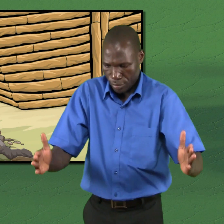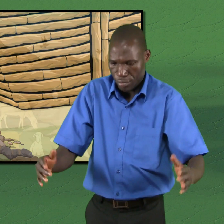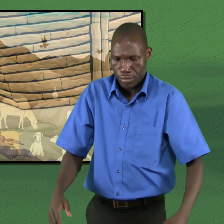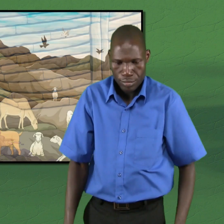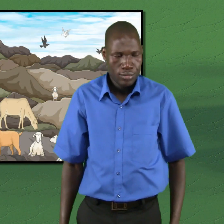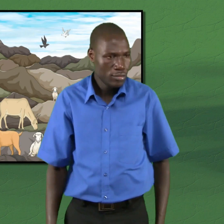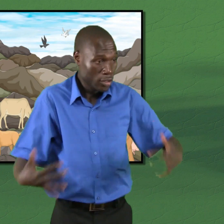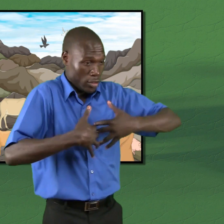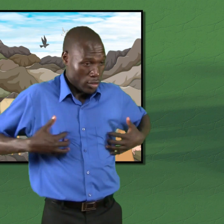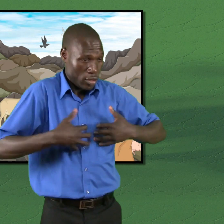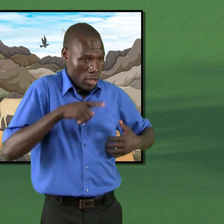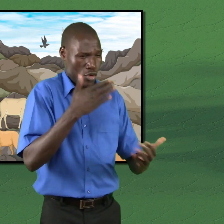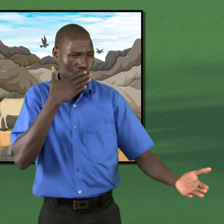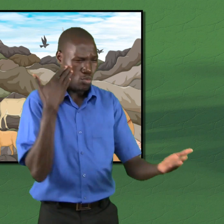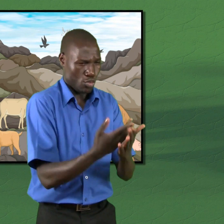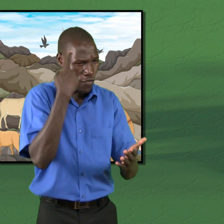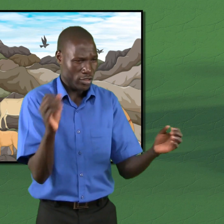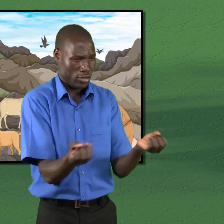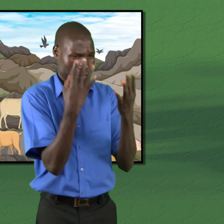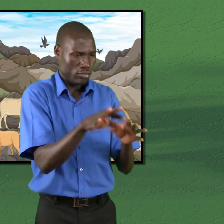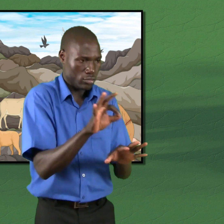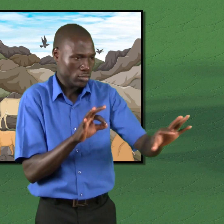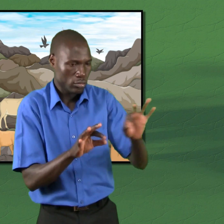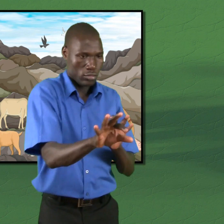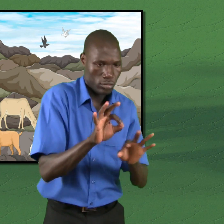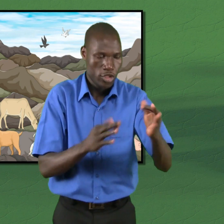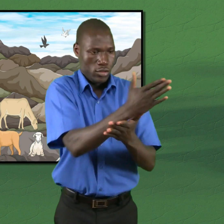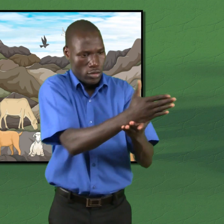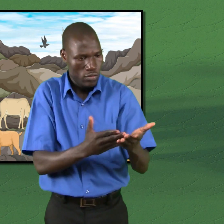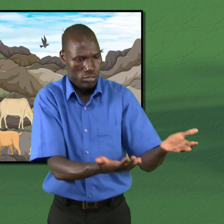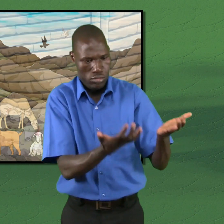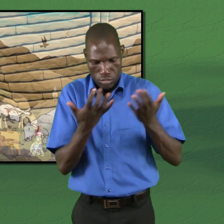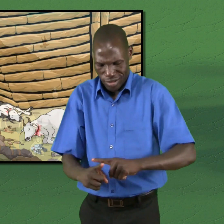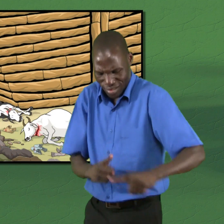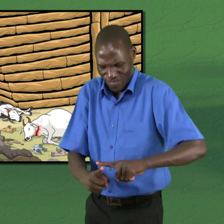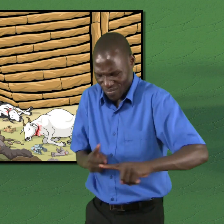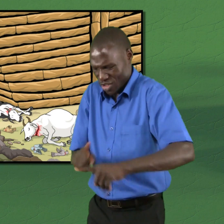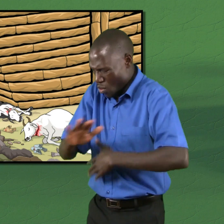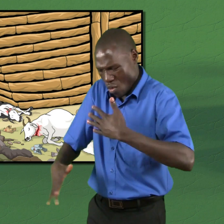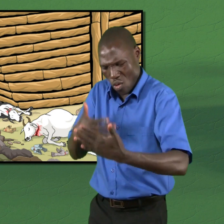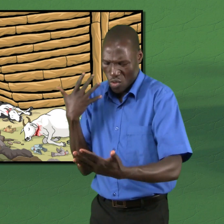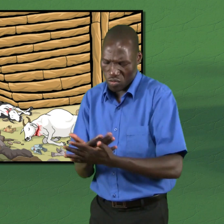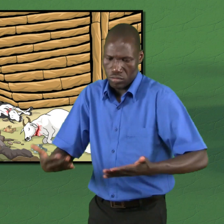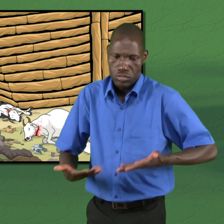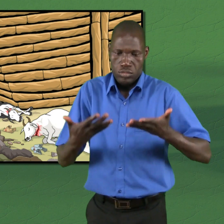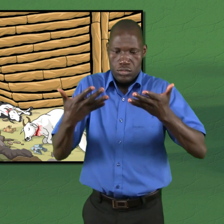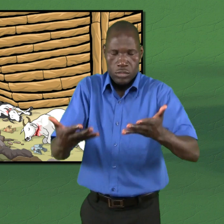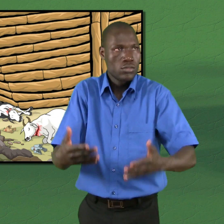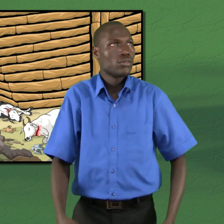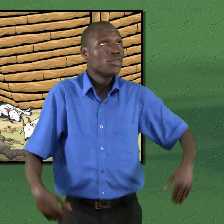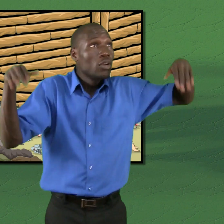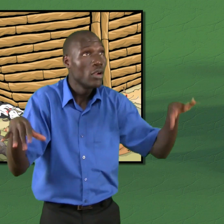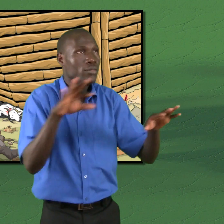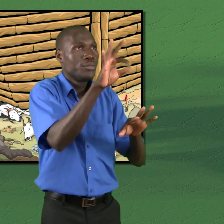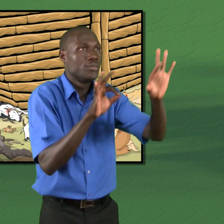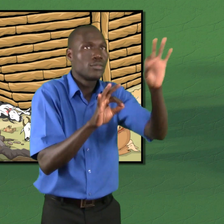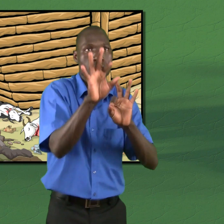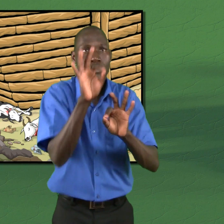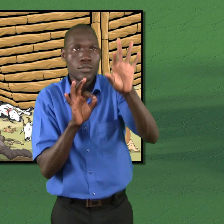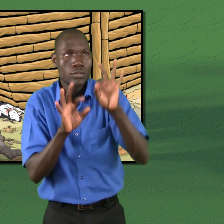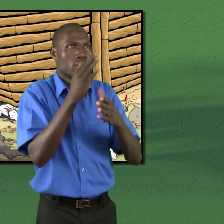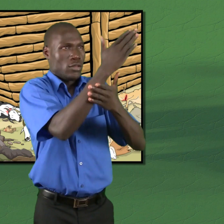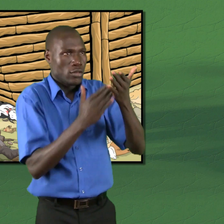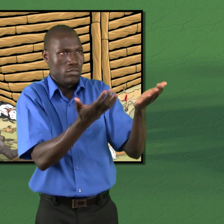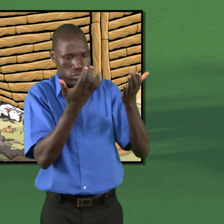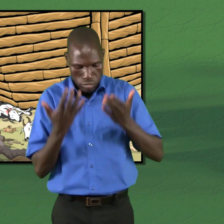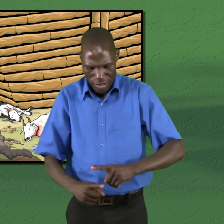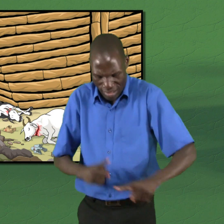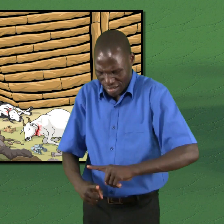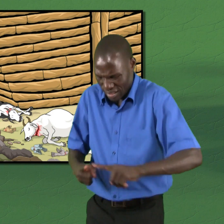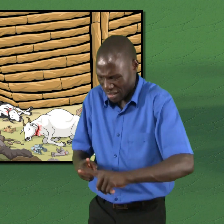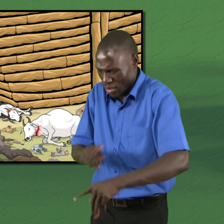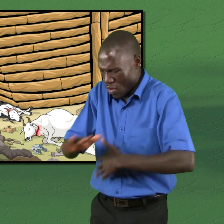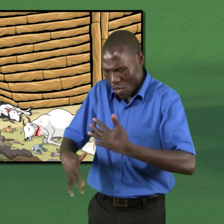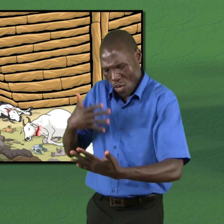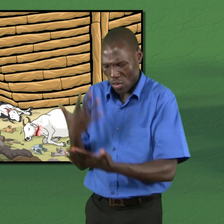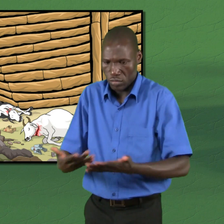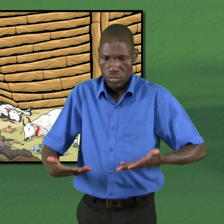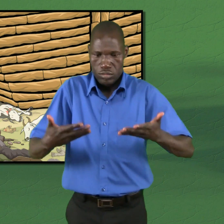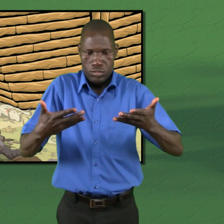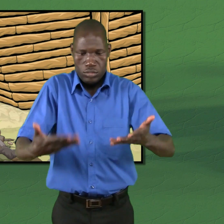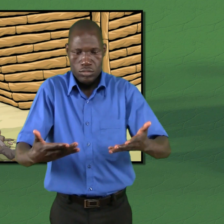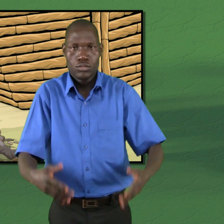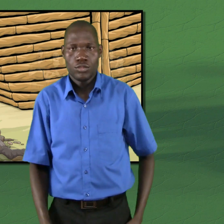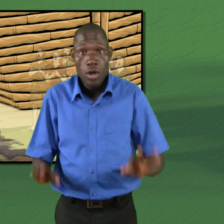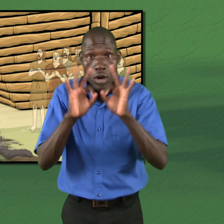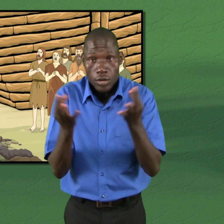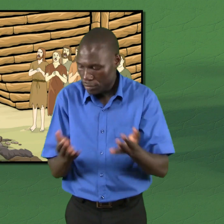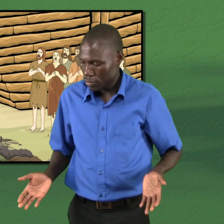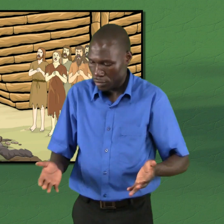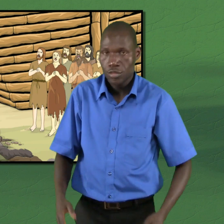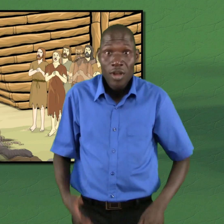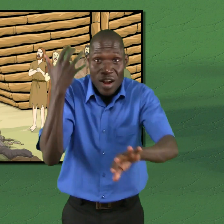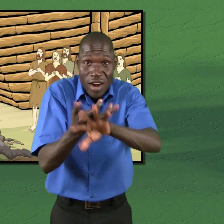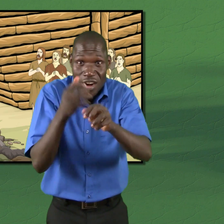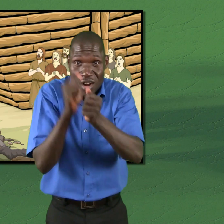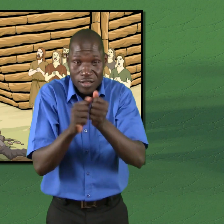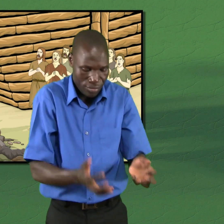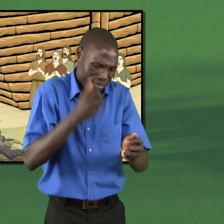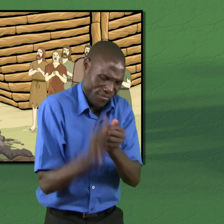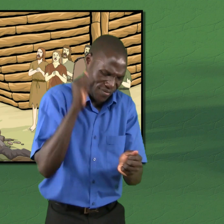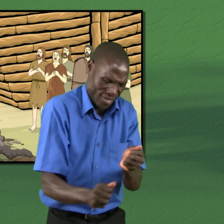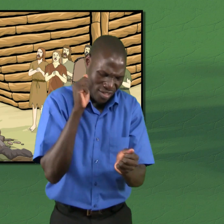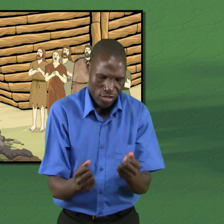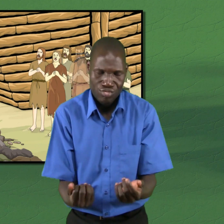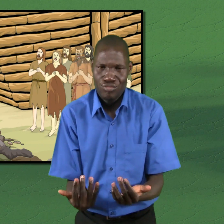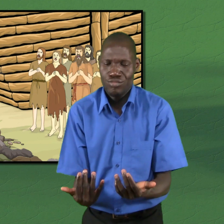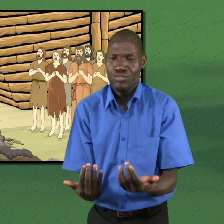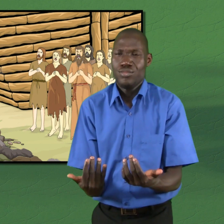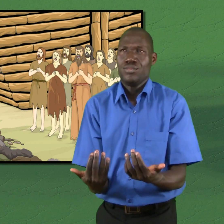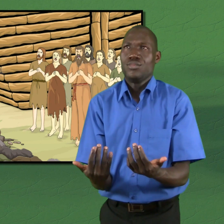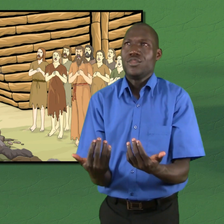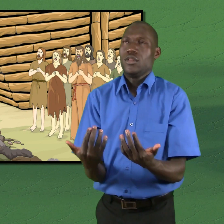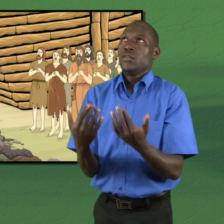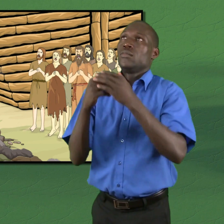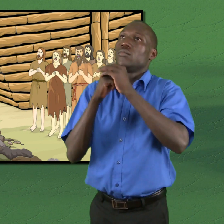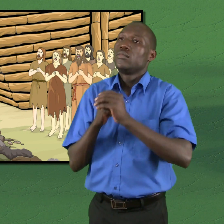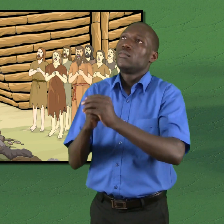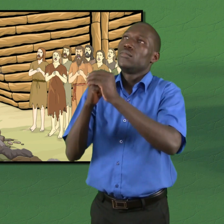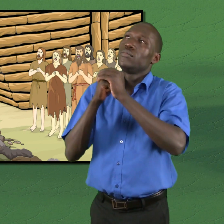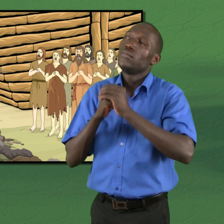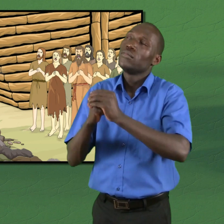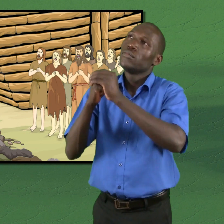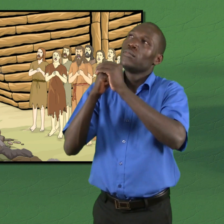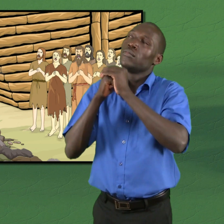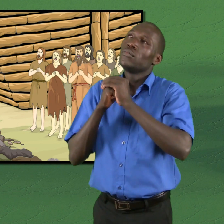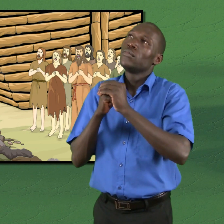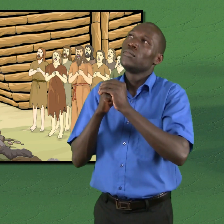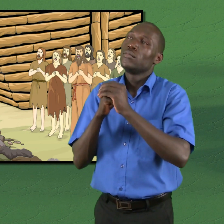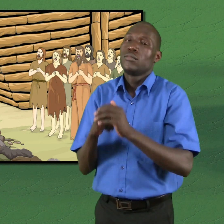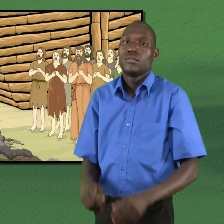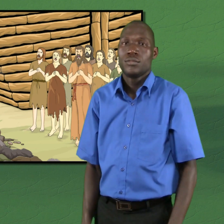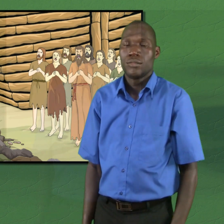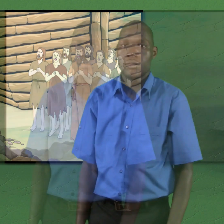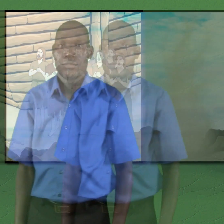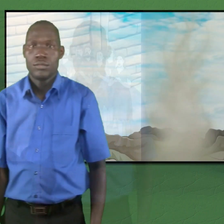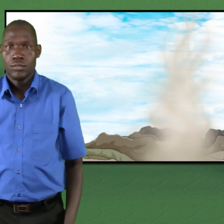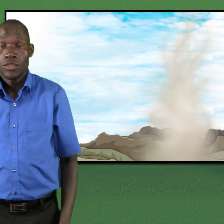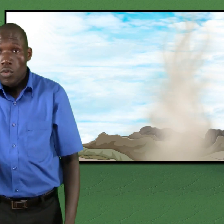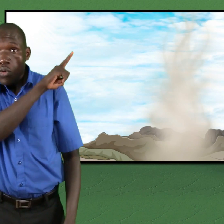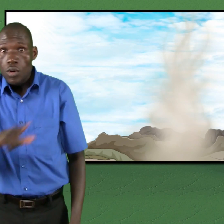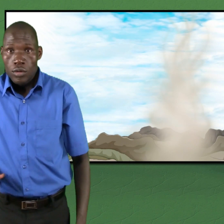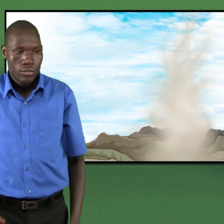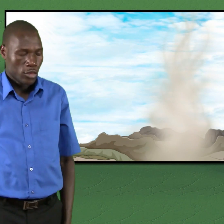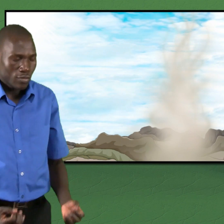And taking from every kind of clean animal and clean bird, he offered burnt offerings on the altar.